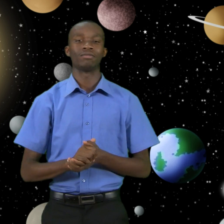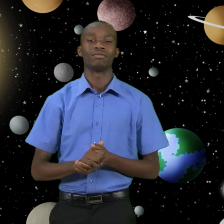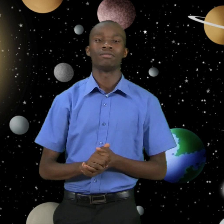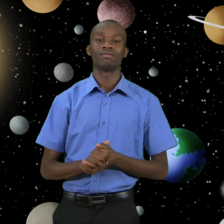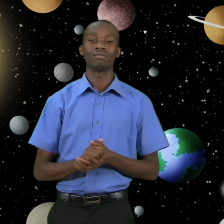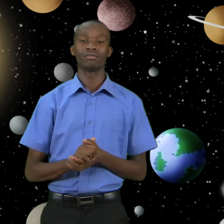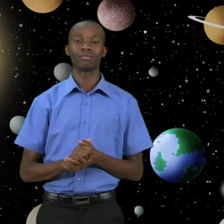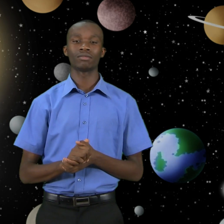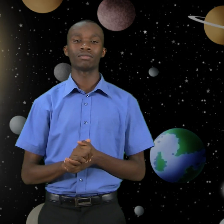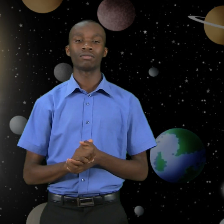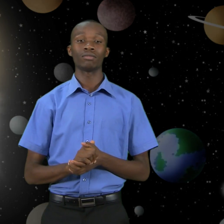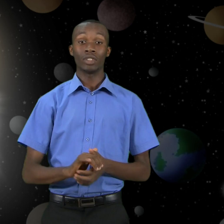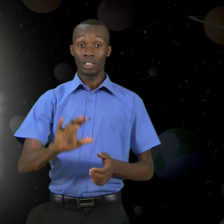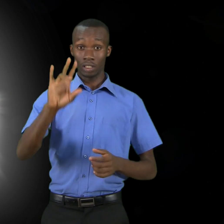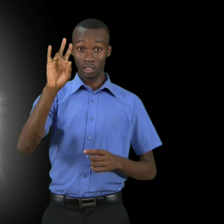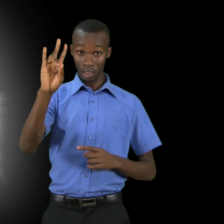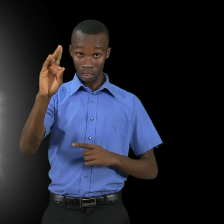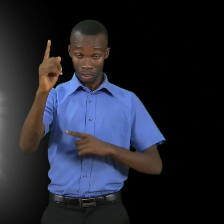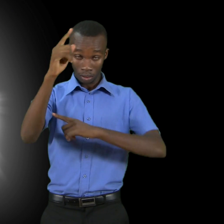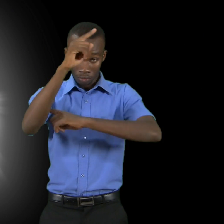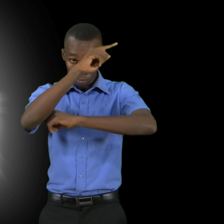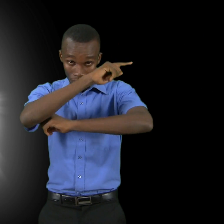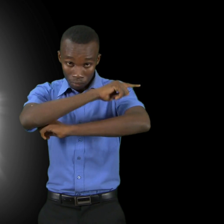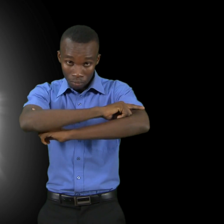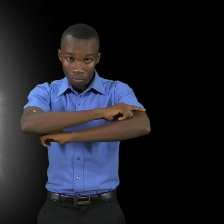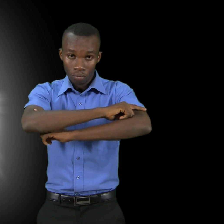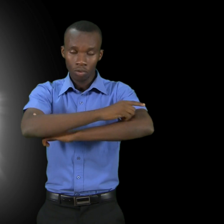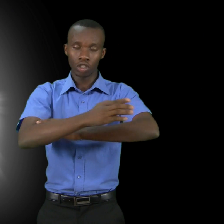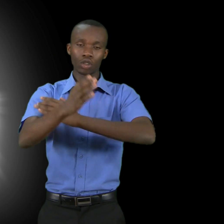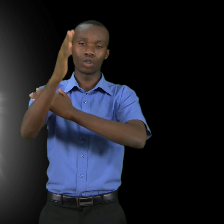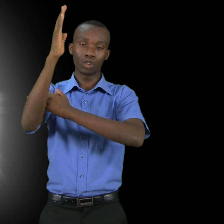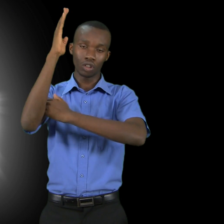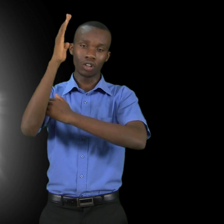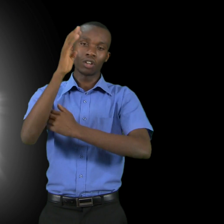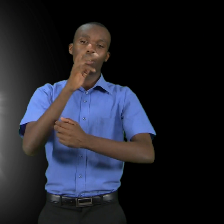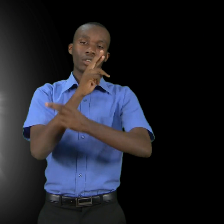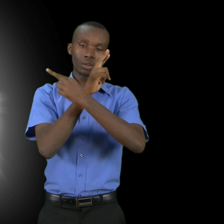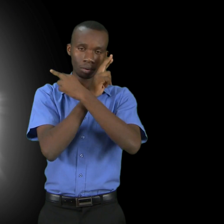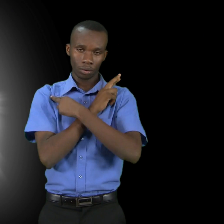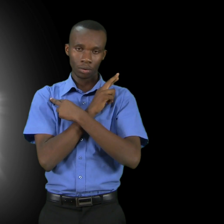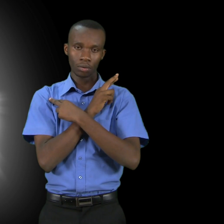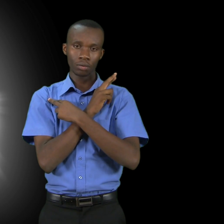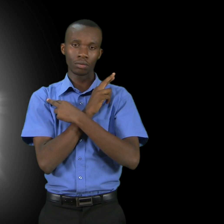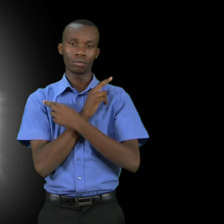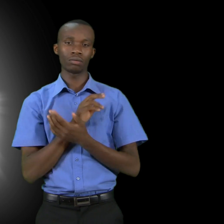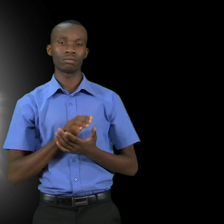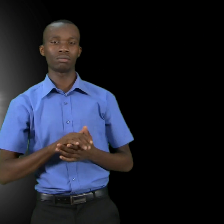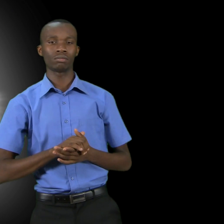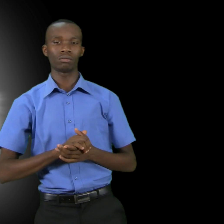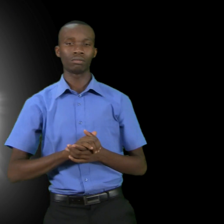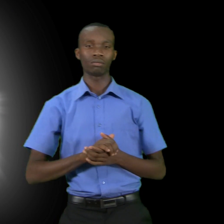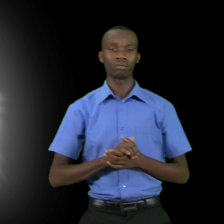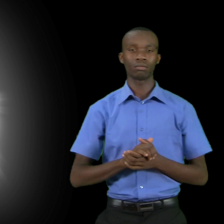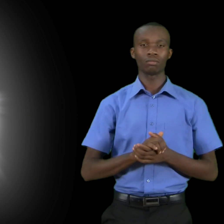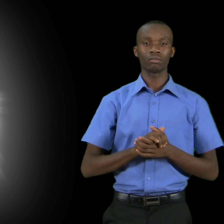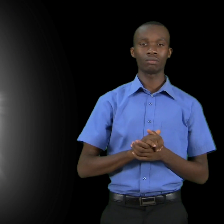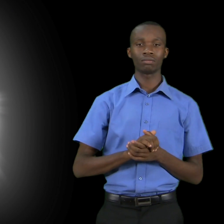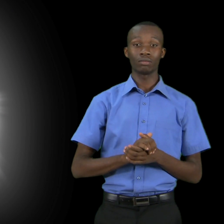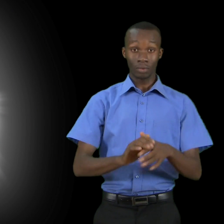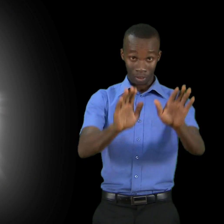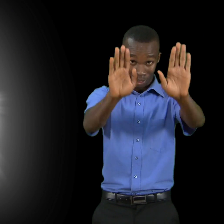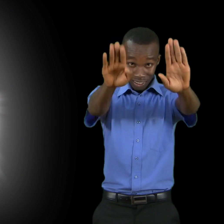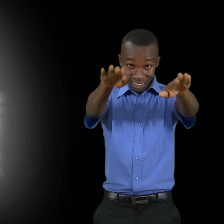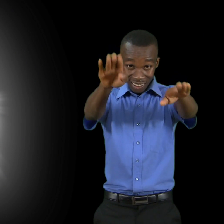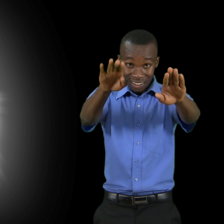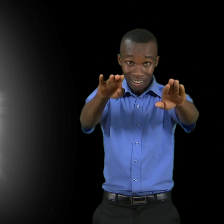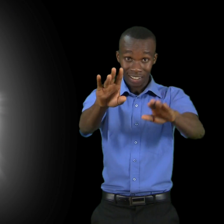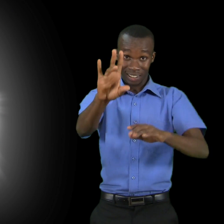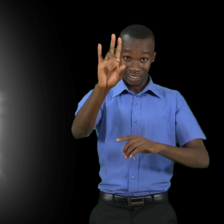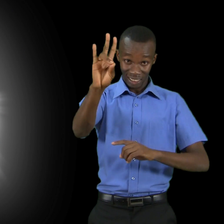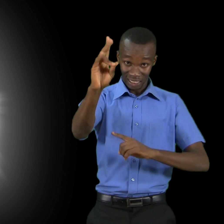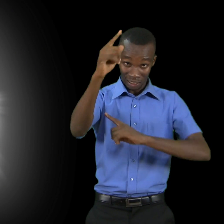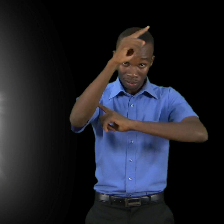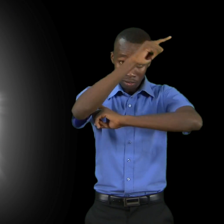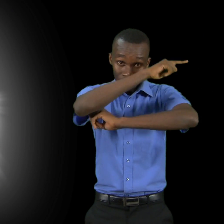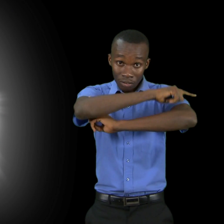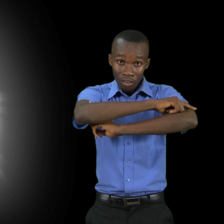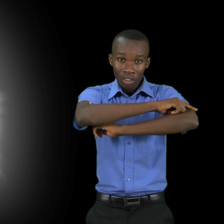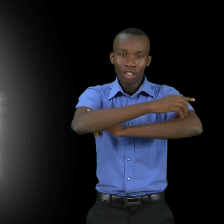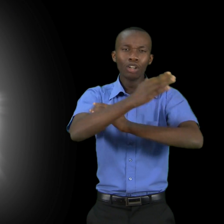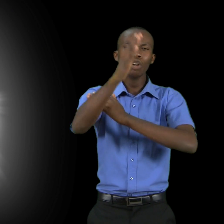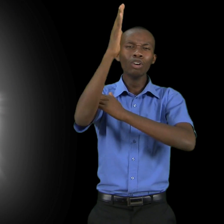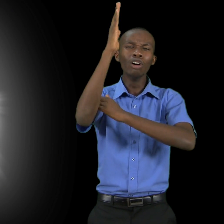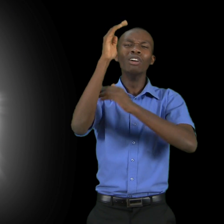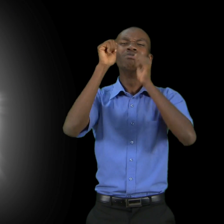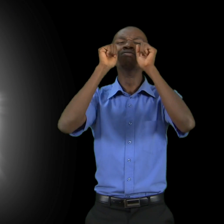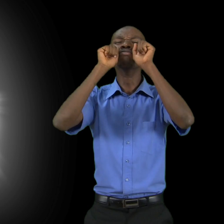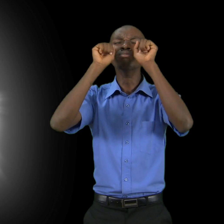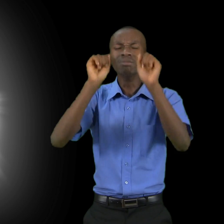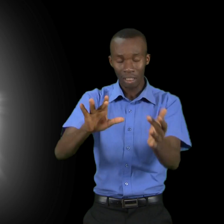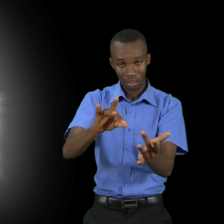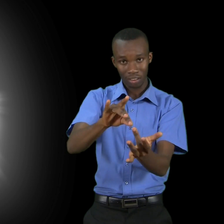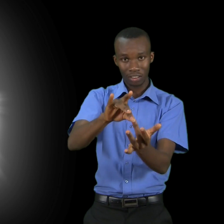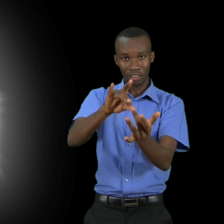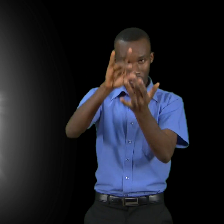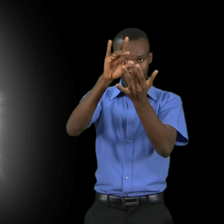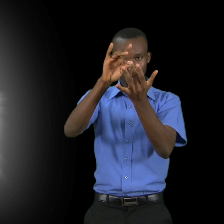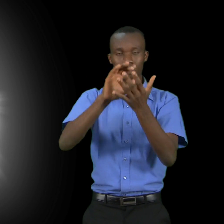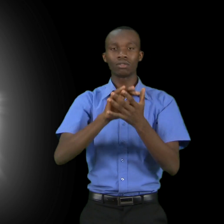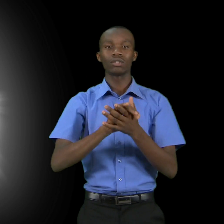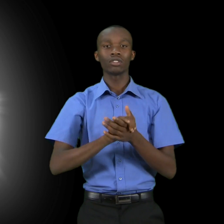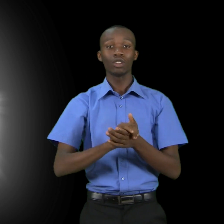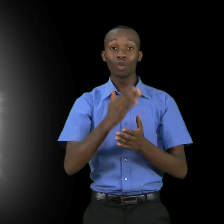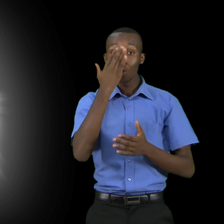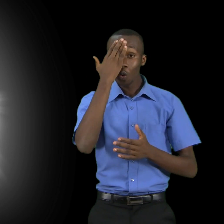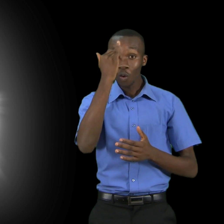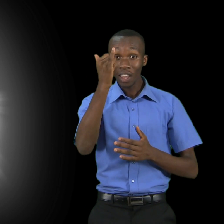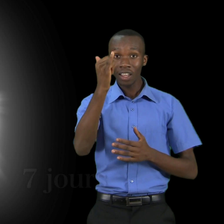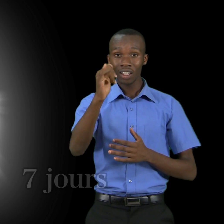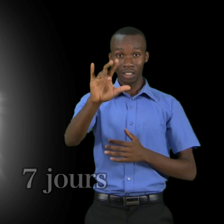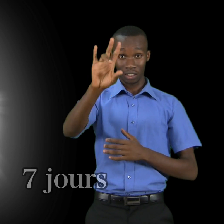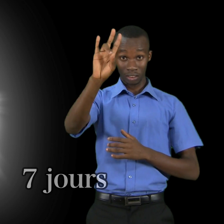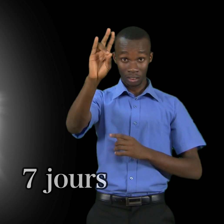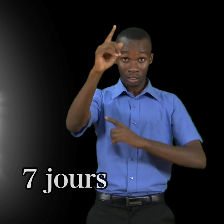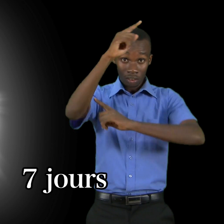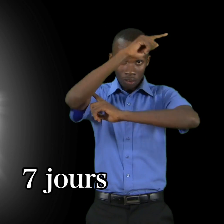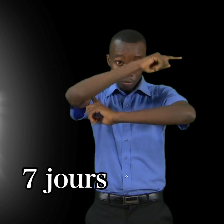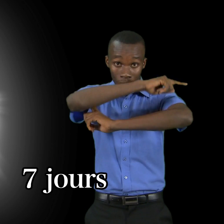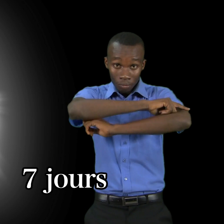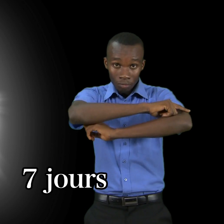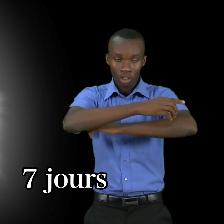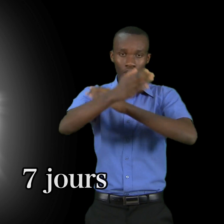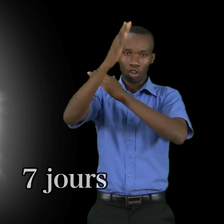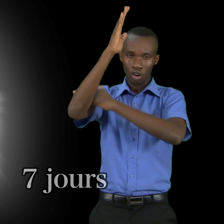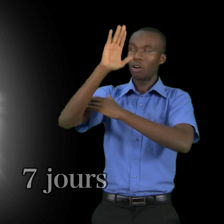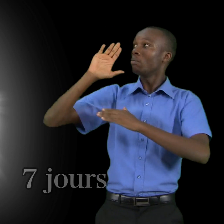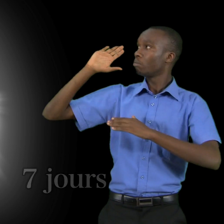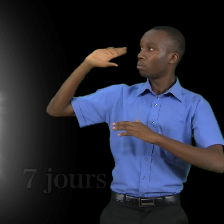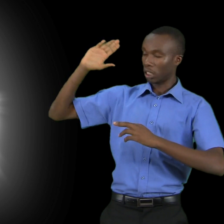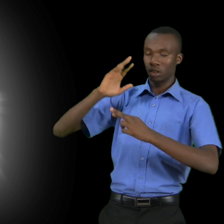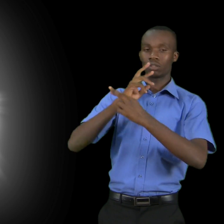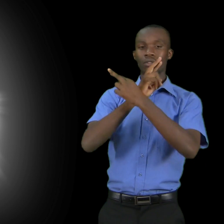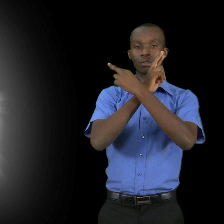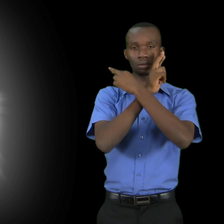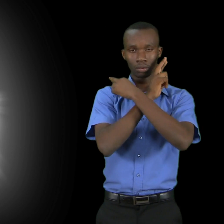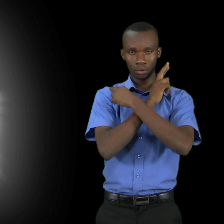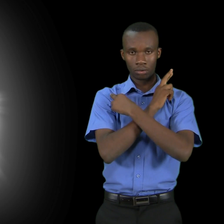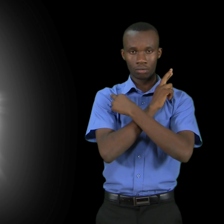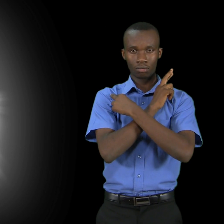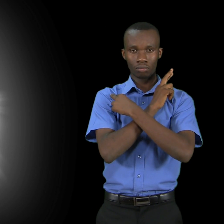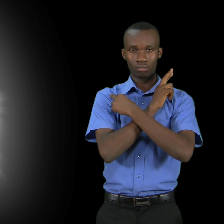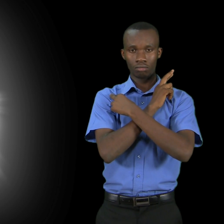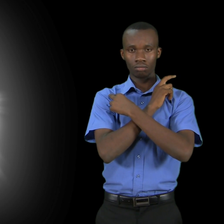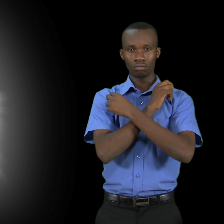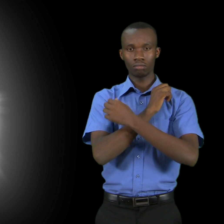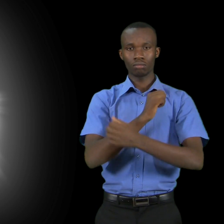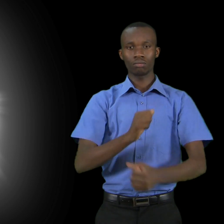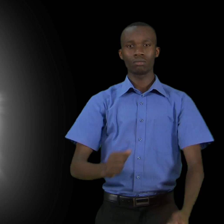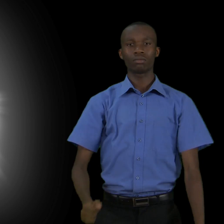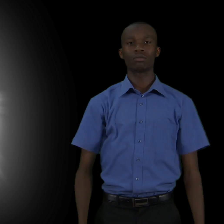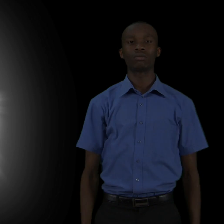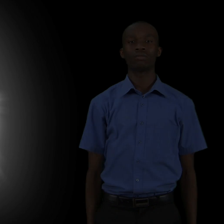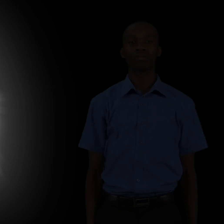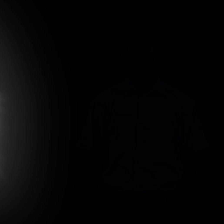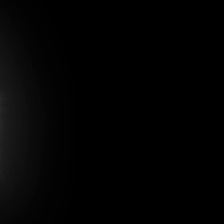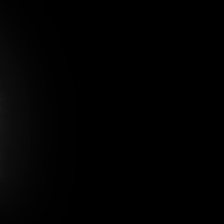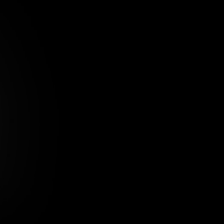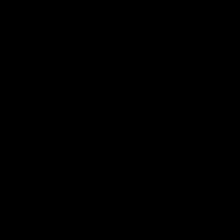And by the seventh day God had finished the work He had been doing; so on that day He rested from all His work. Then God blessed the seventh day and sanctified it, because on that day He rested from all the work of creation that He had accomplished.